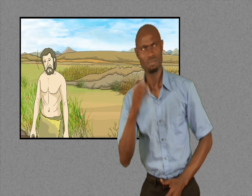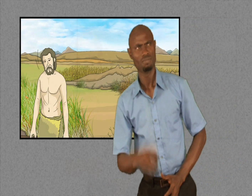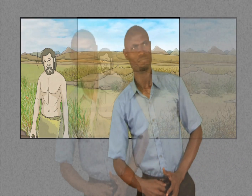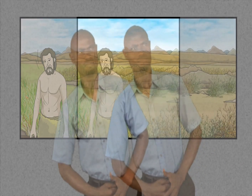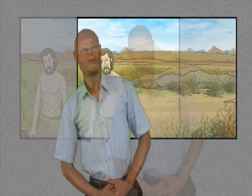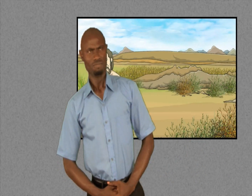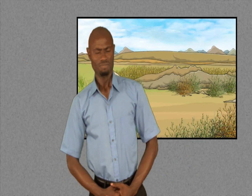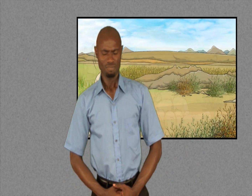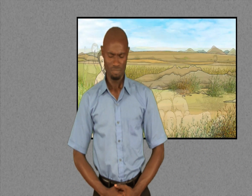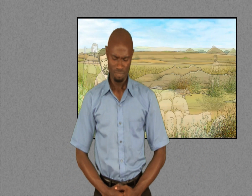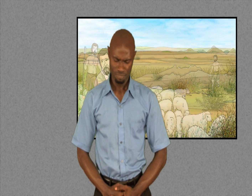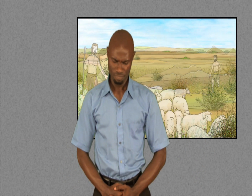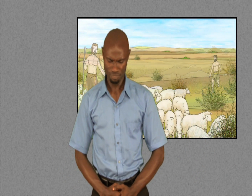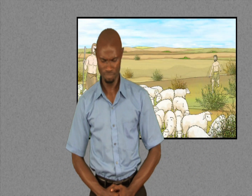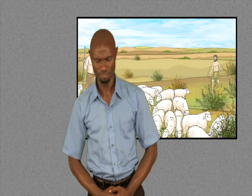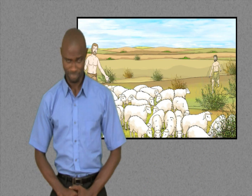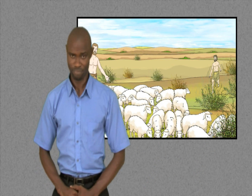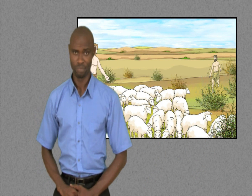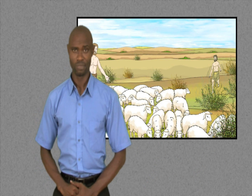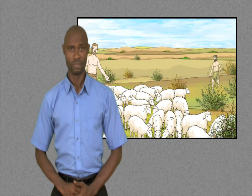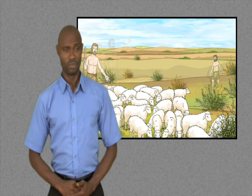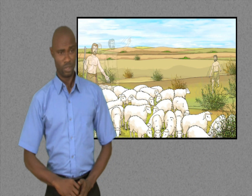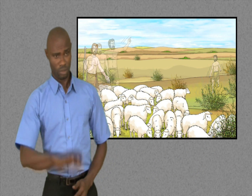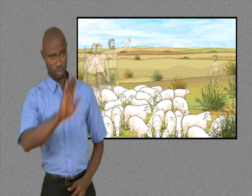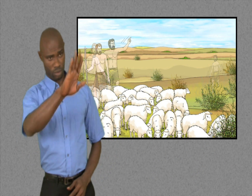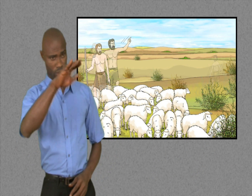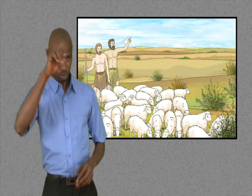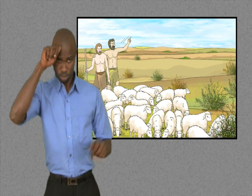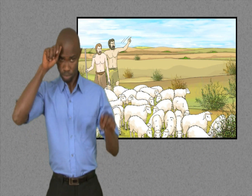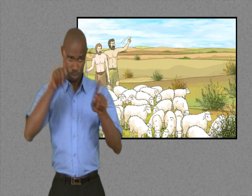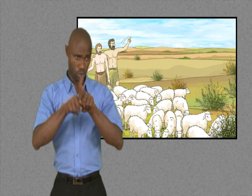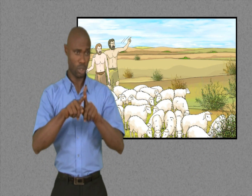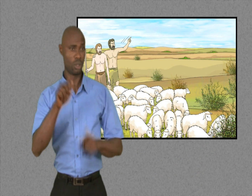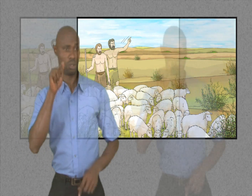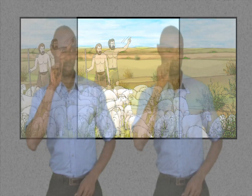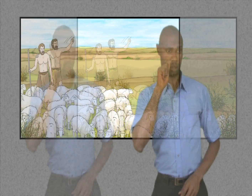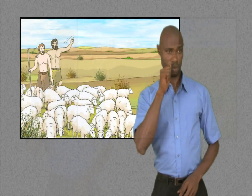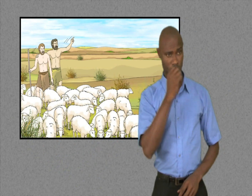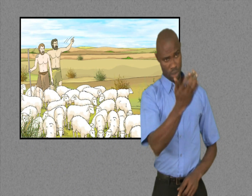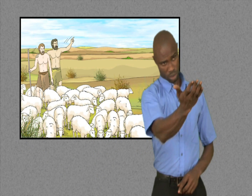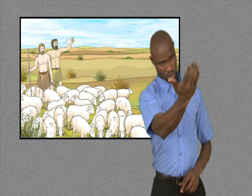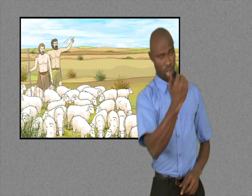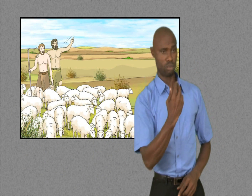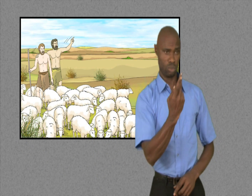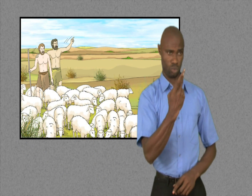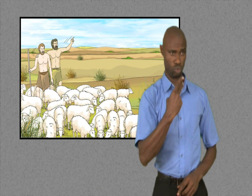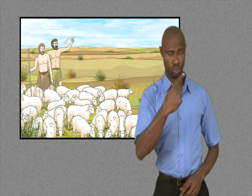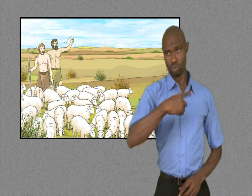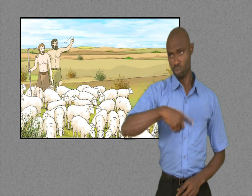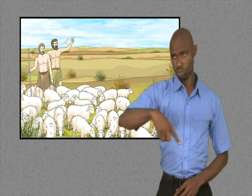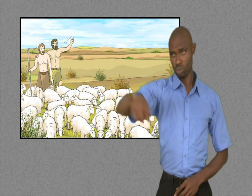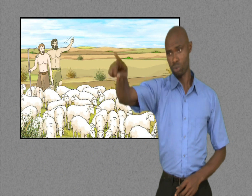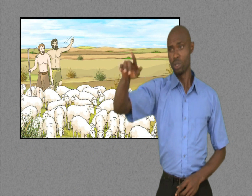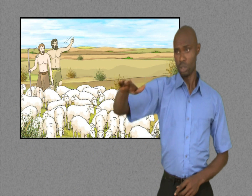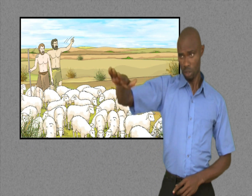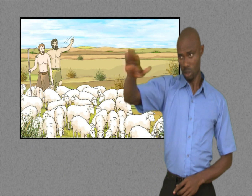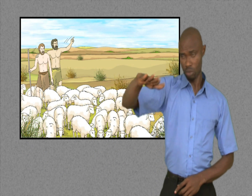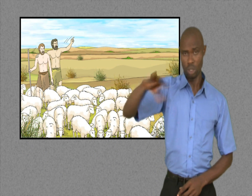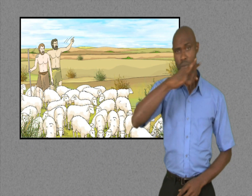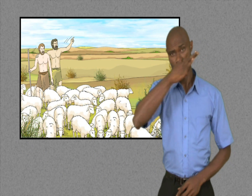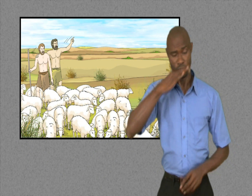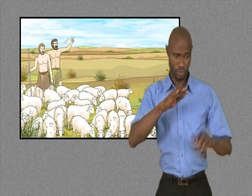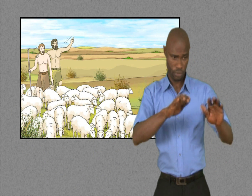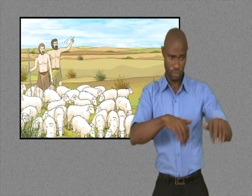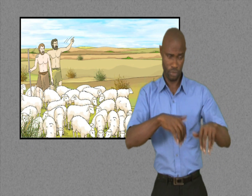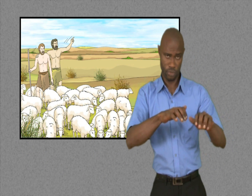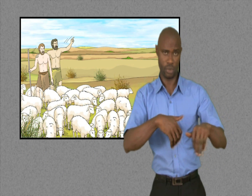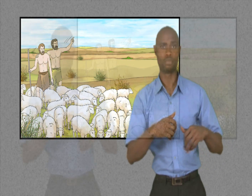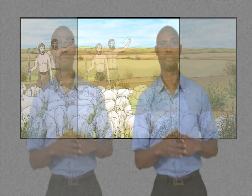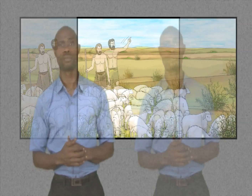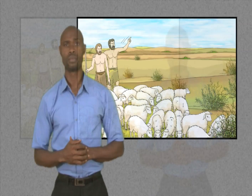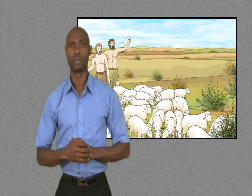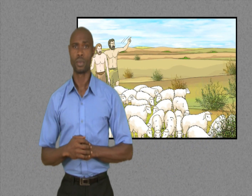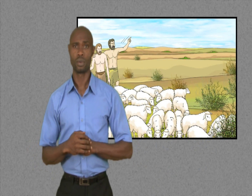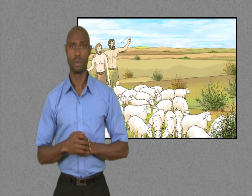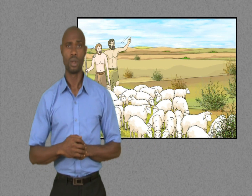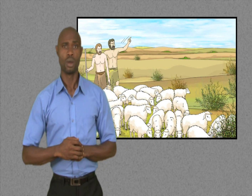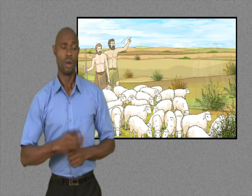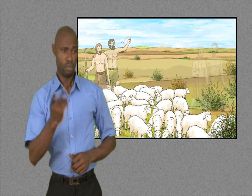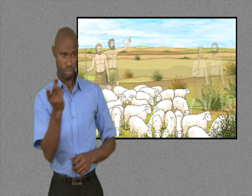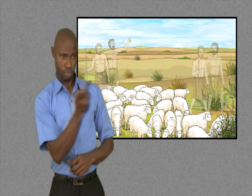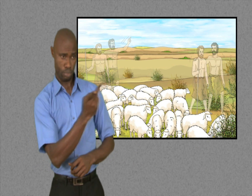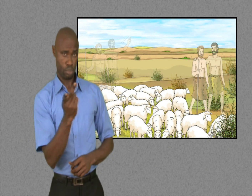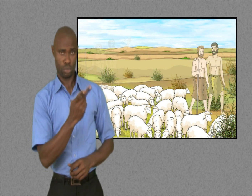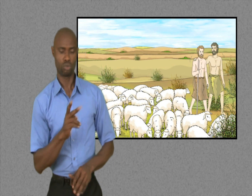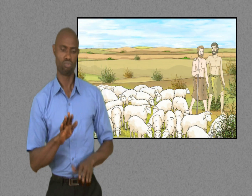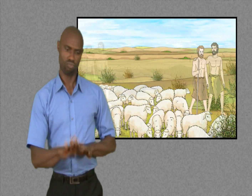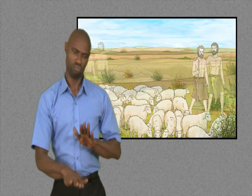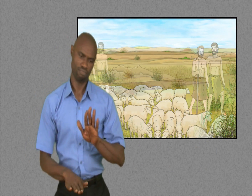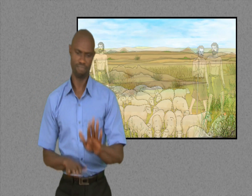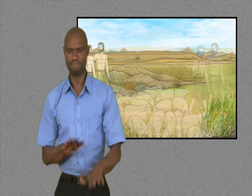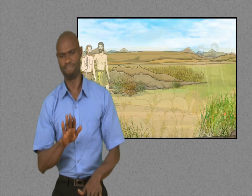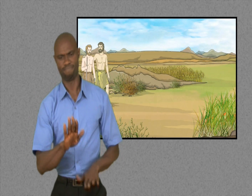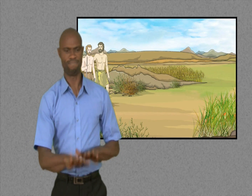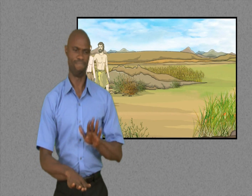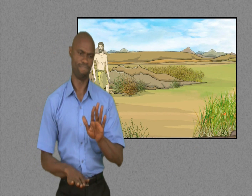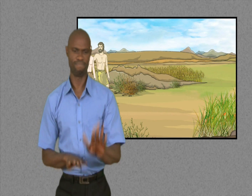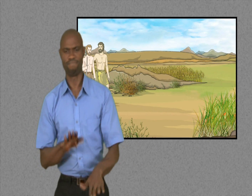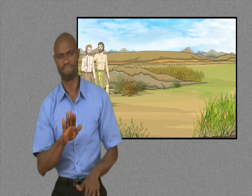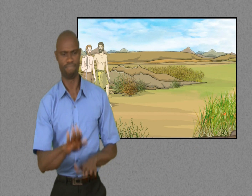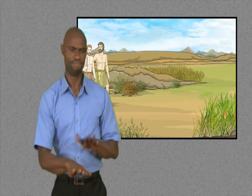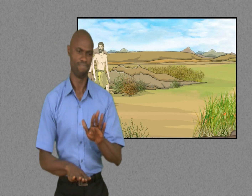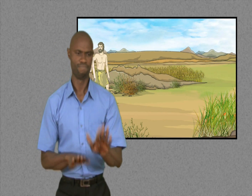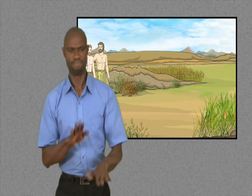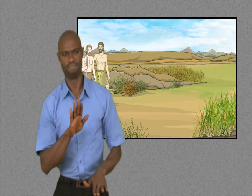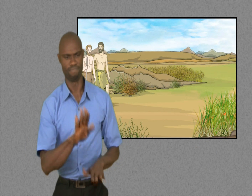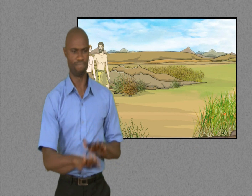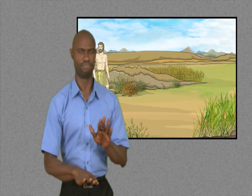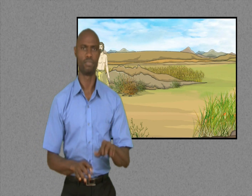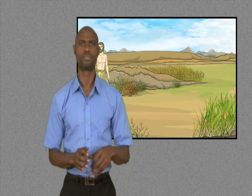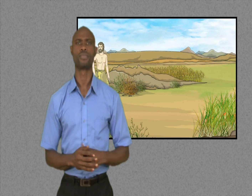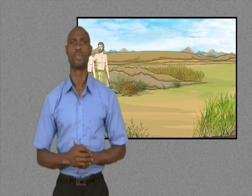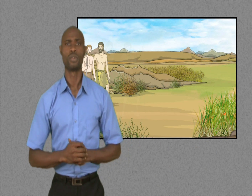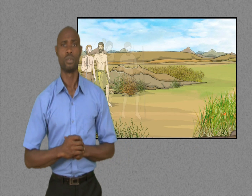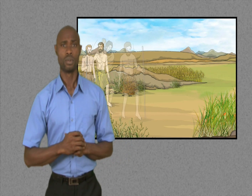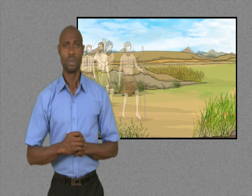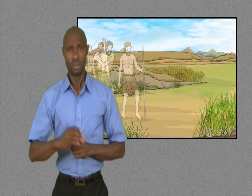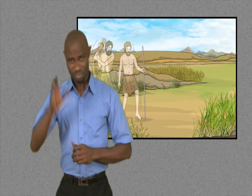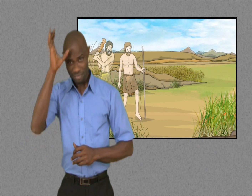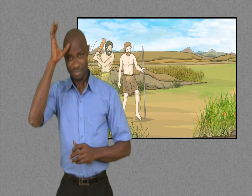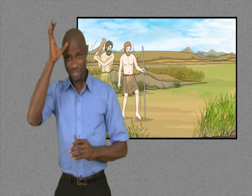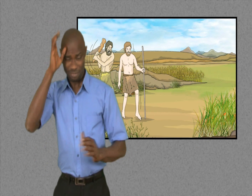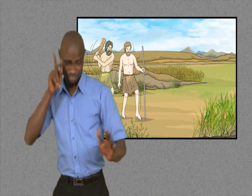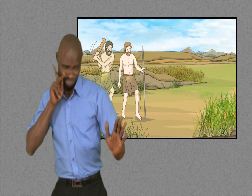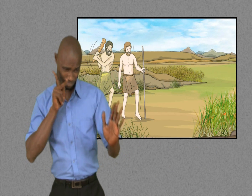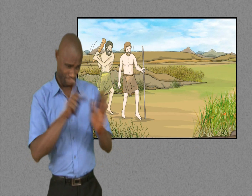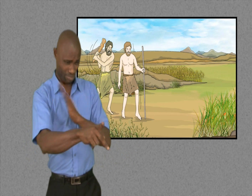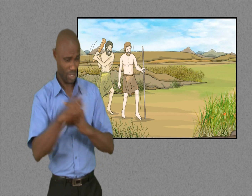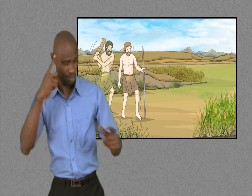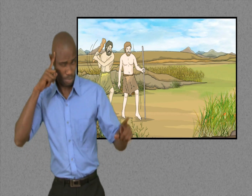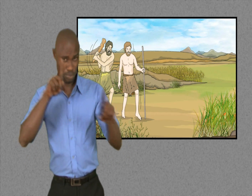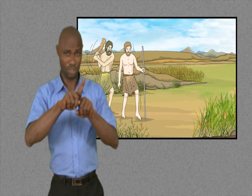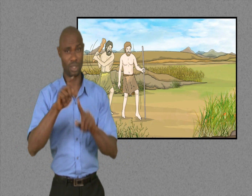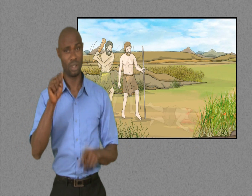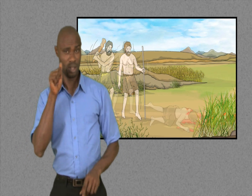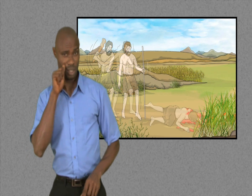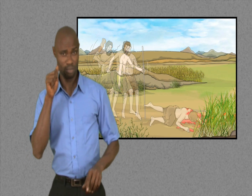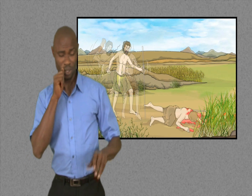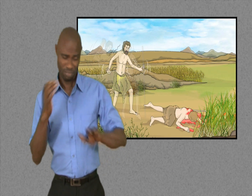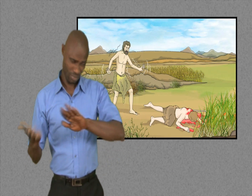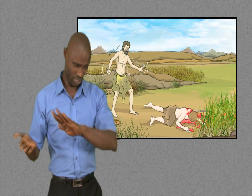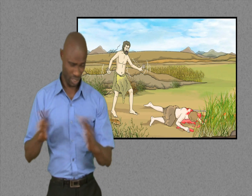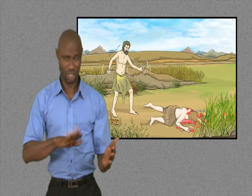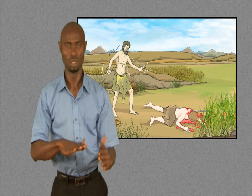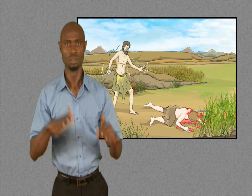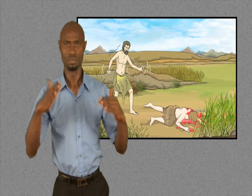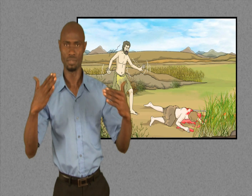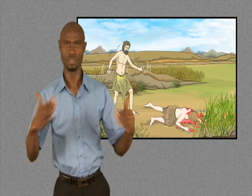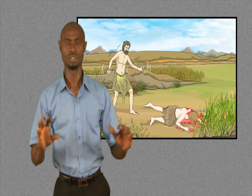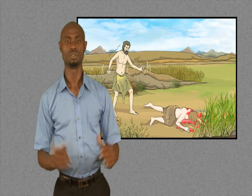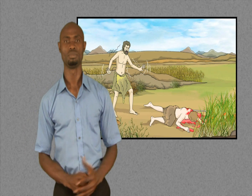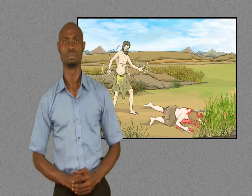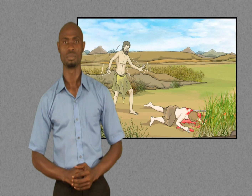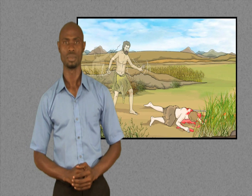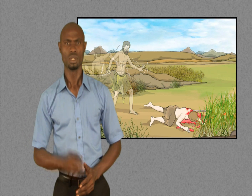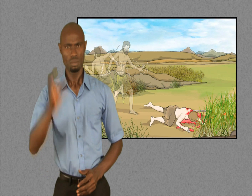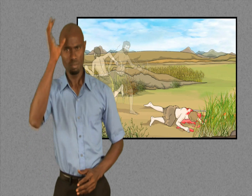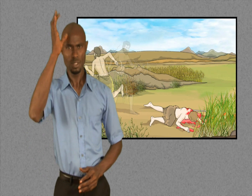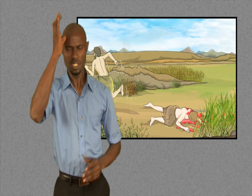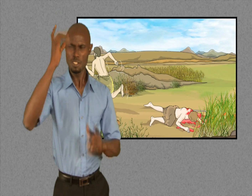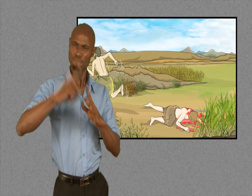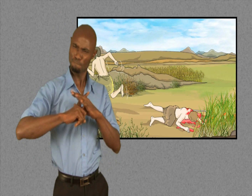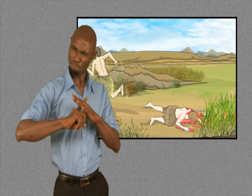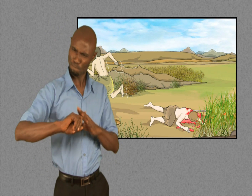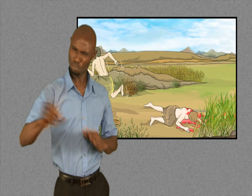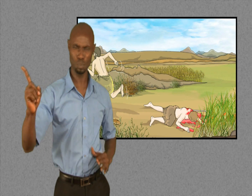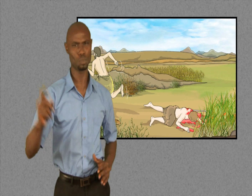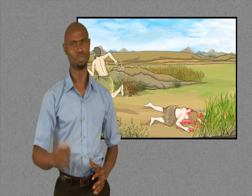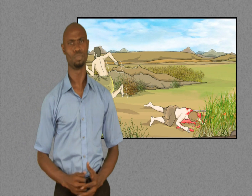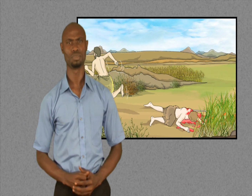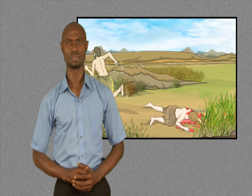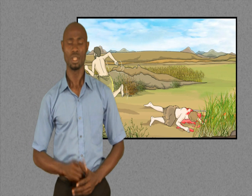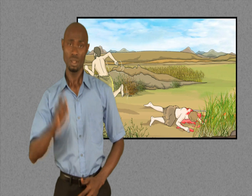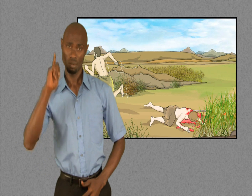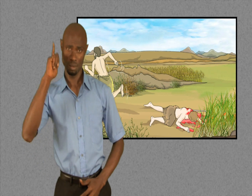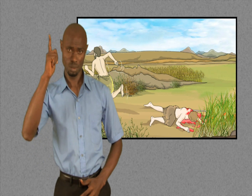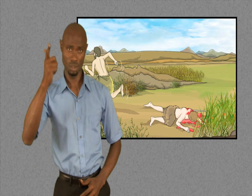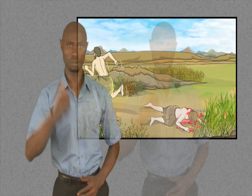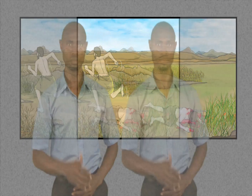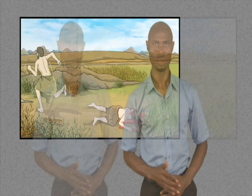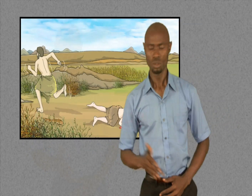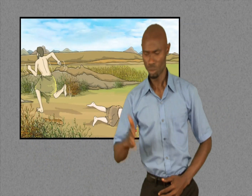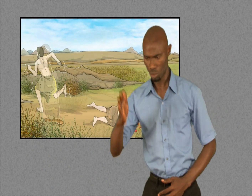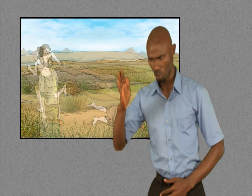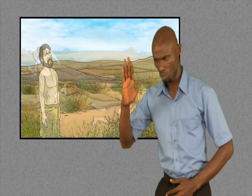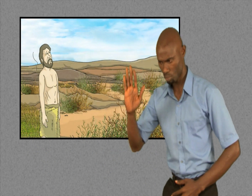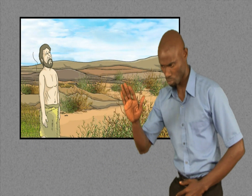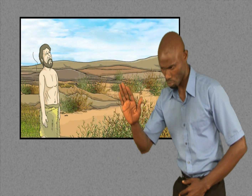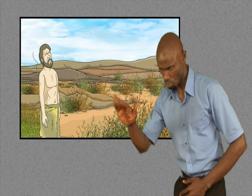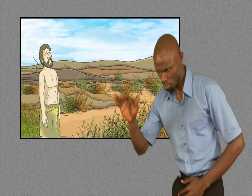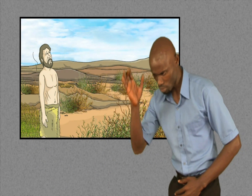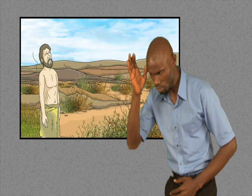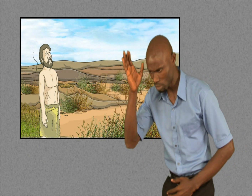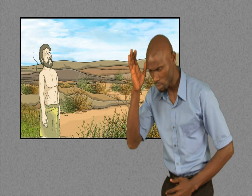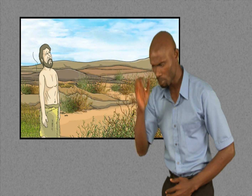Then Cain said to his brother Abel, “Let us go out to the field.” And while they were in the field, Cain rose up against his brother Abel and killed him.